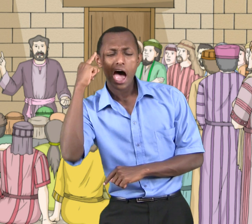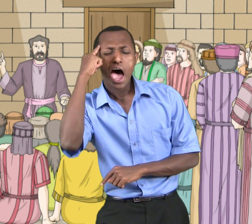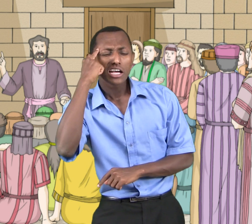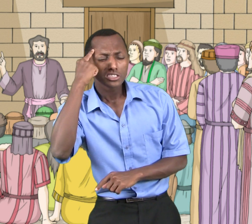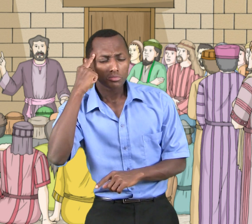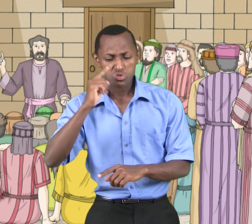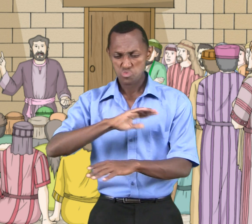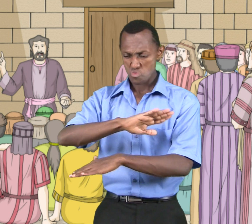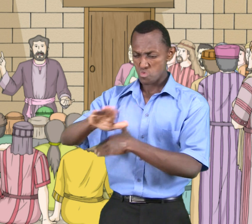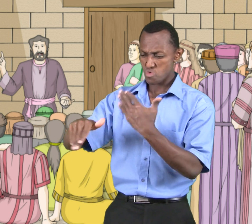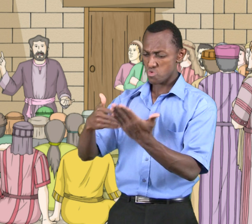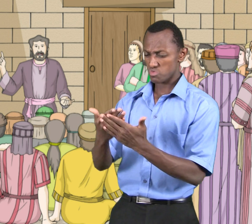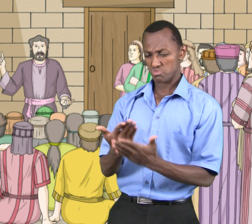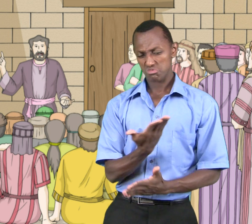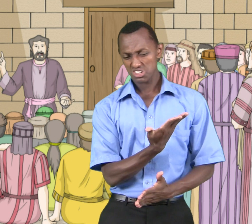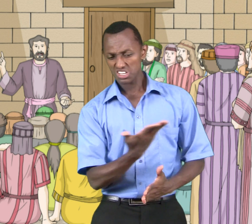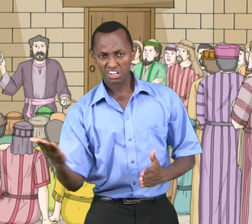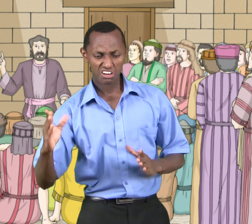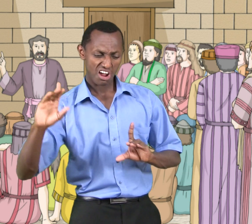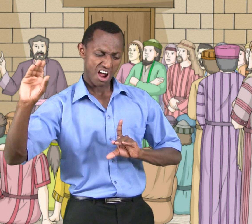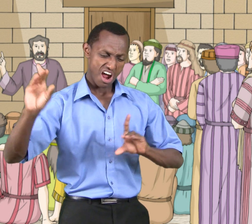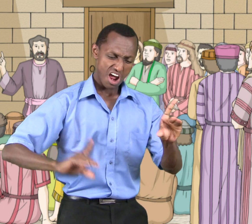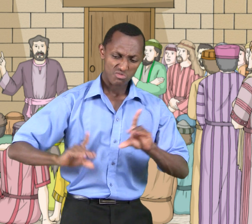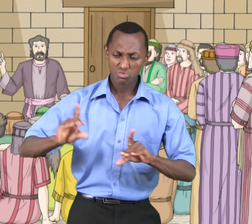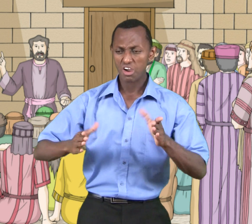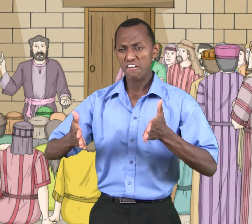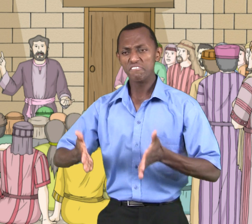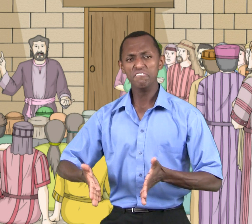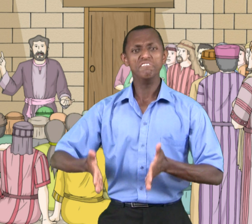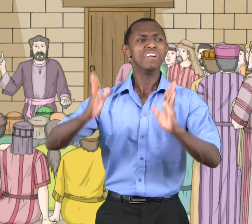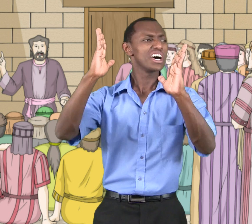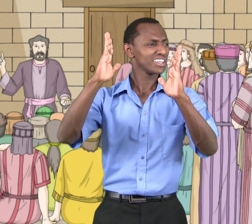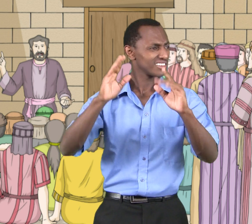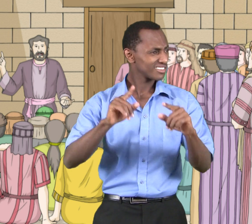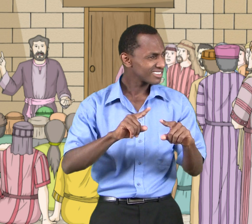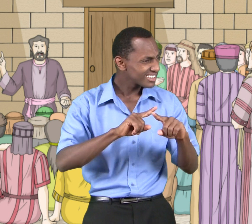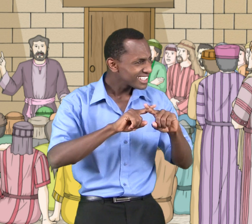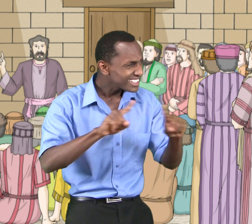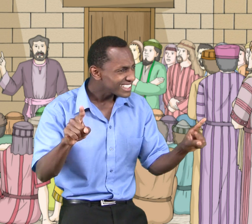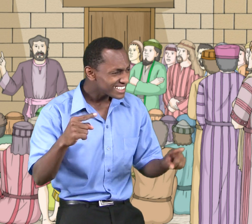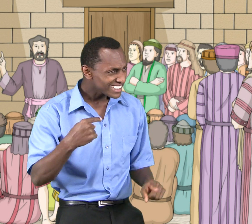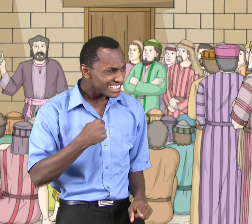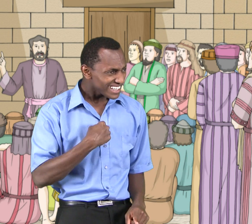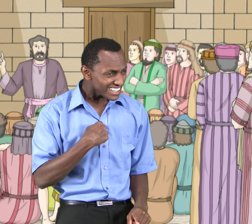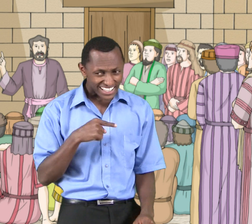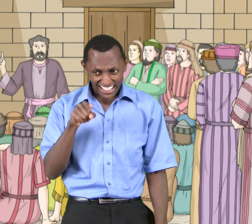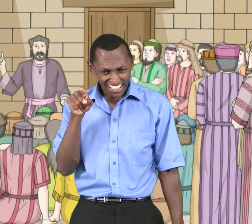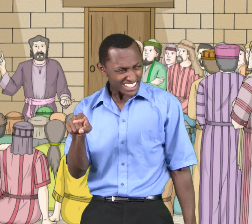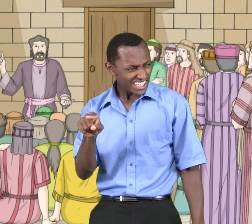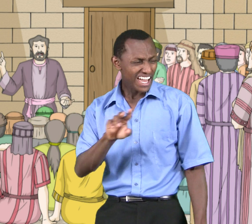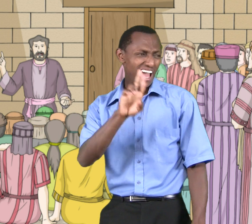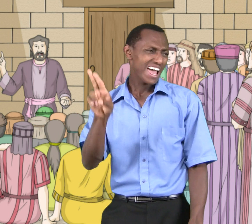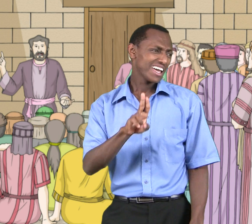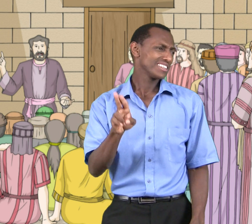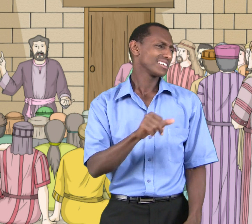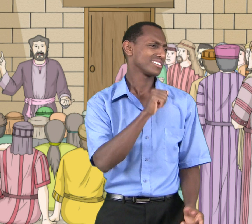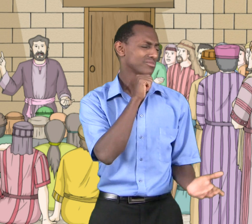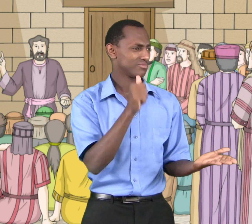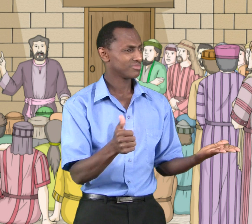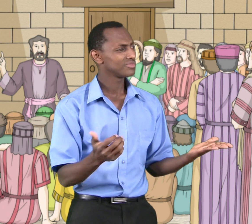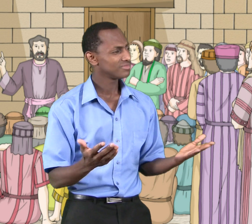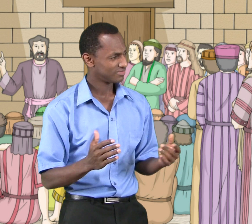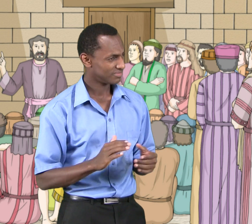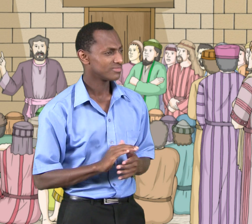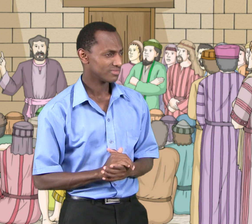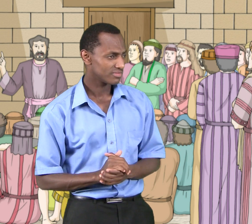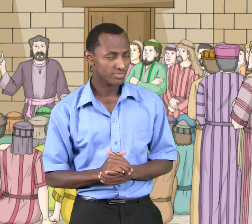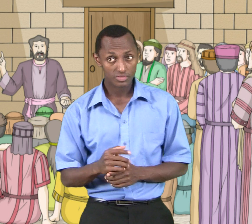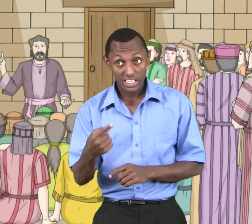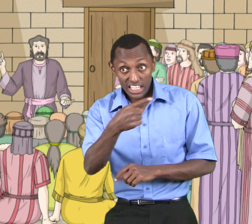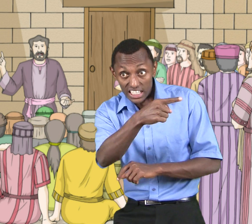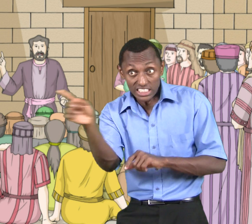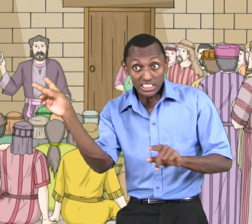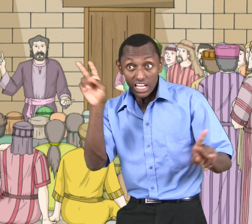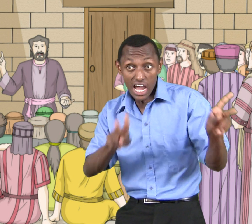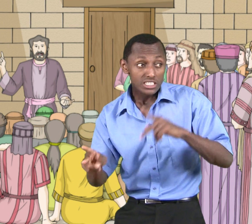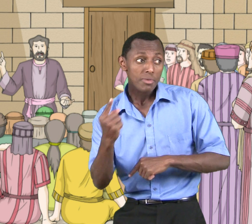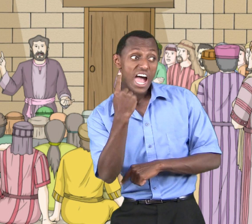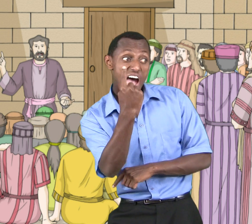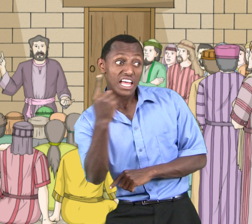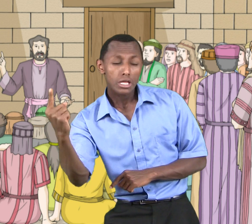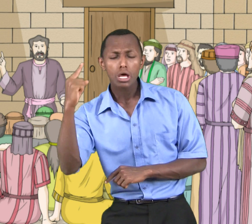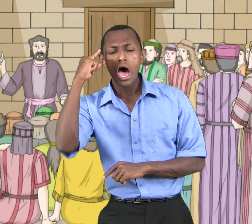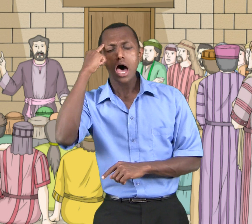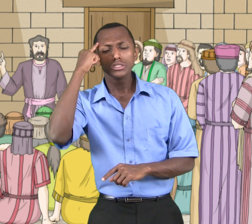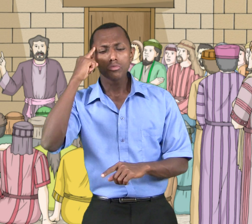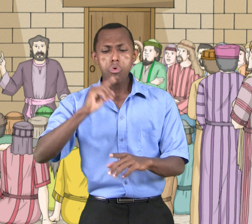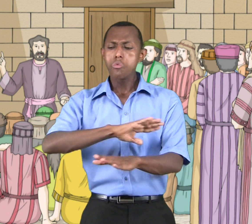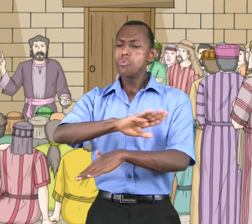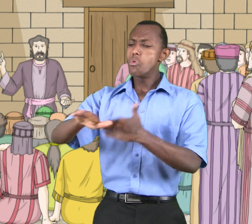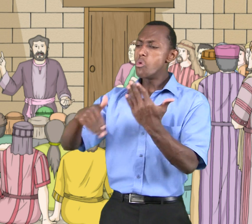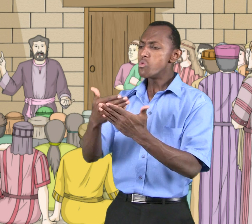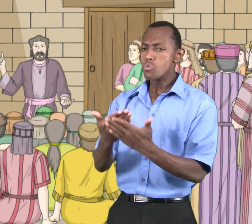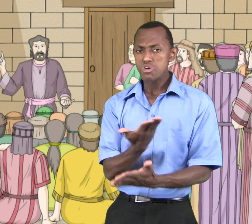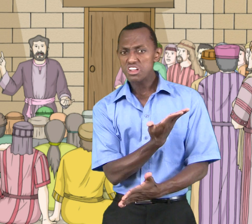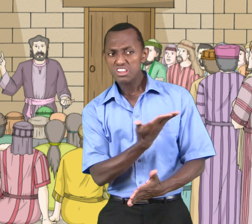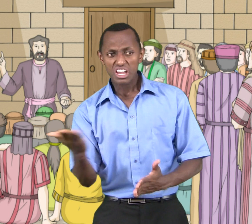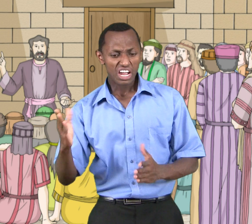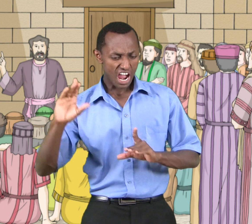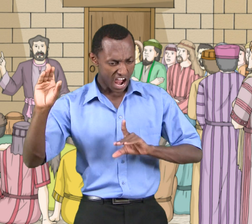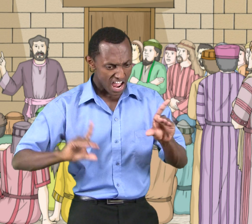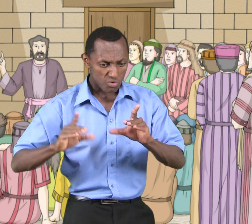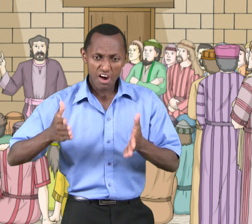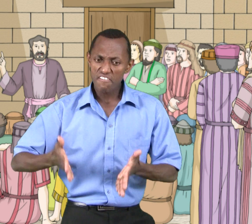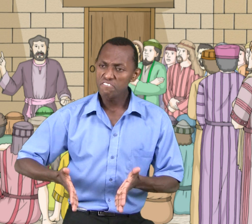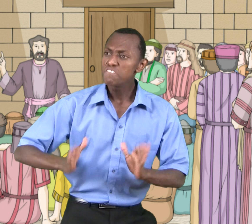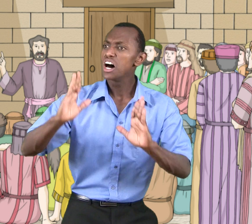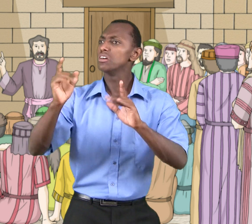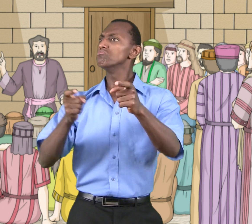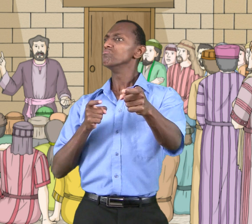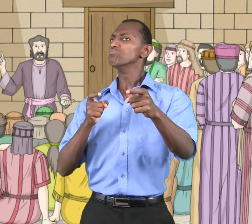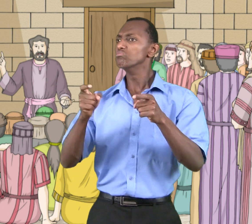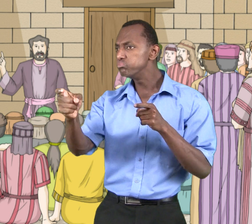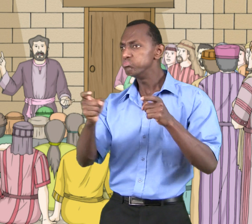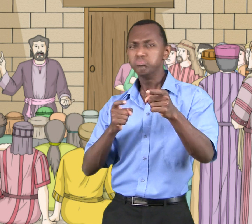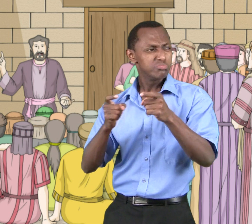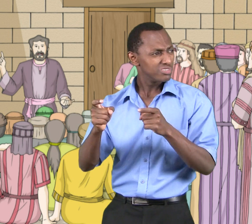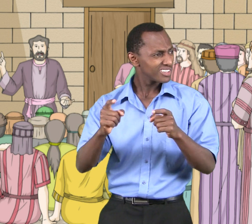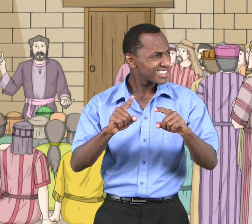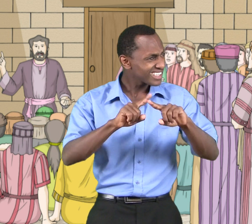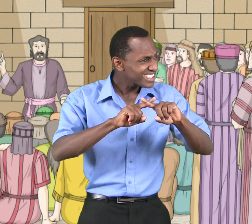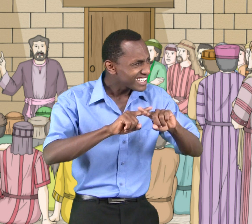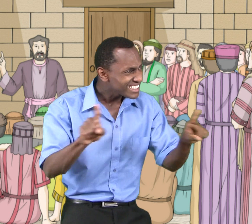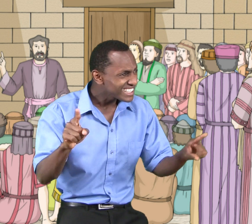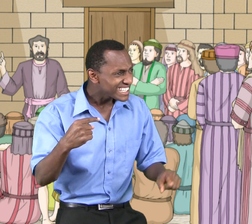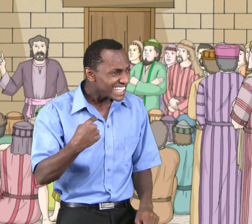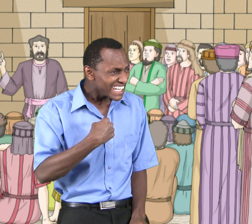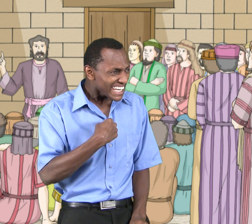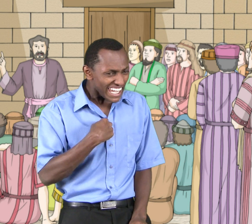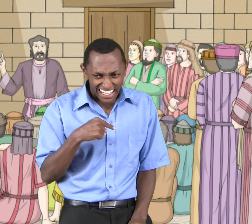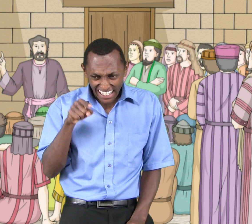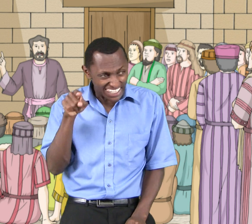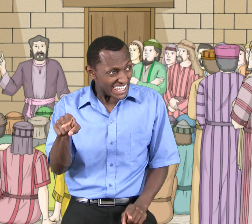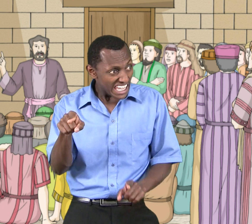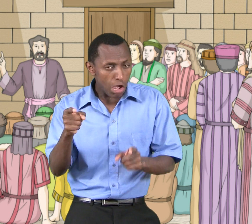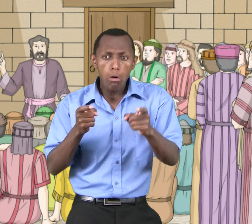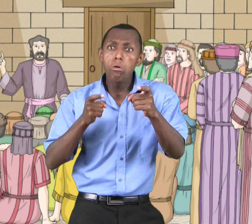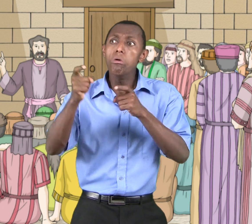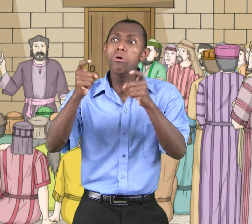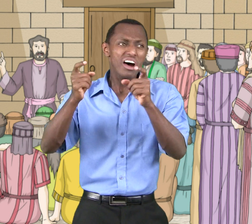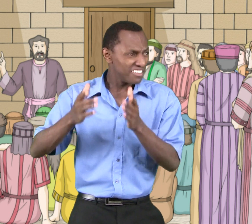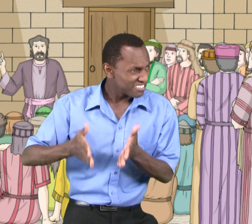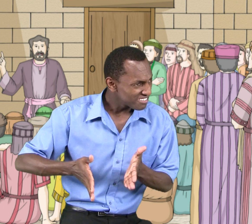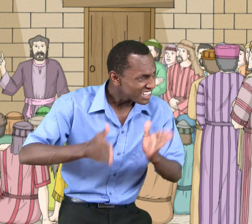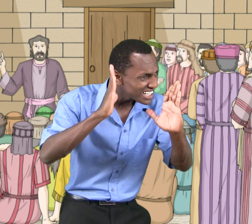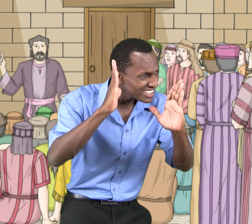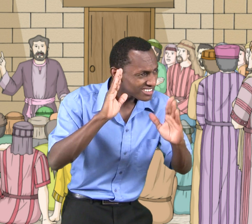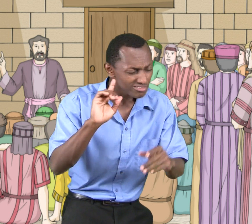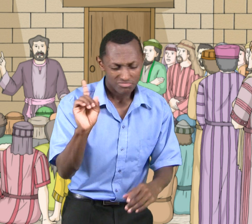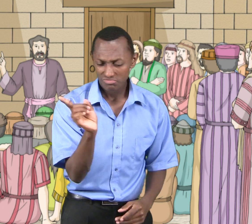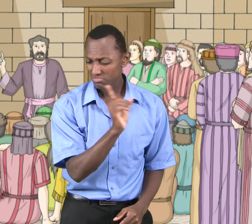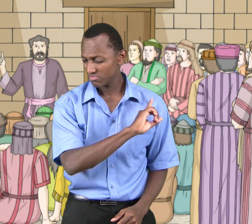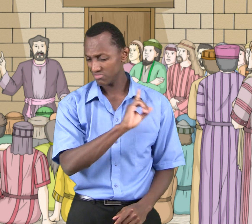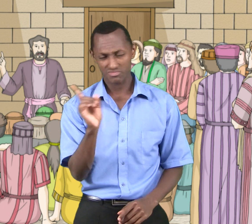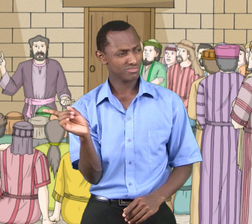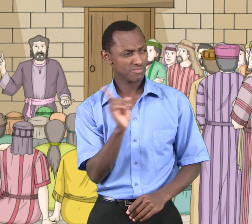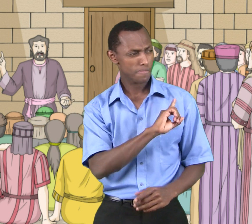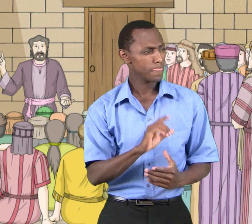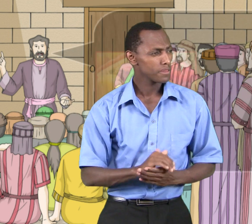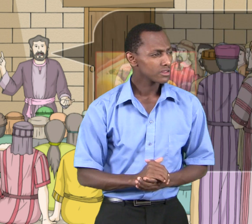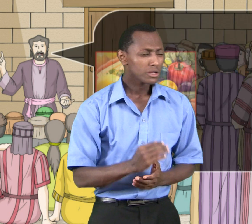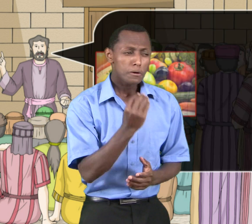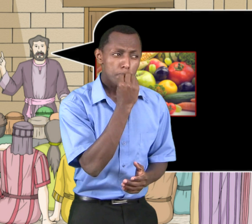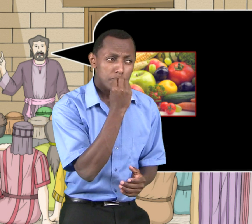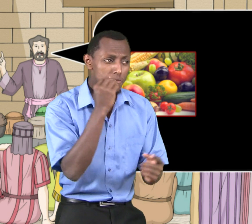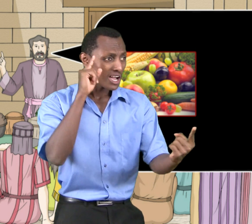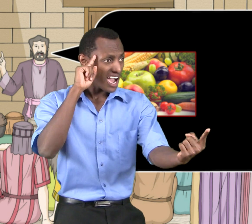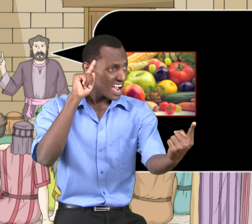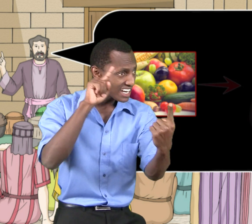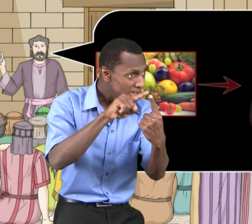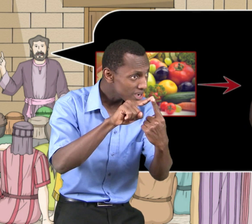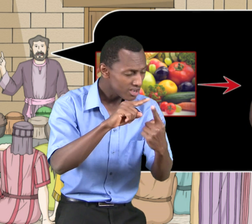“Everything is permissible for me,” but I will not be mastered by anything.